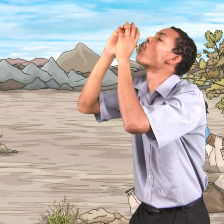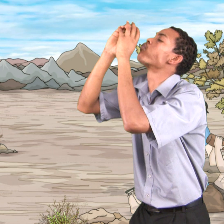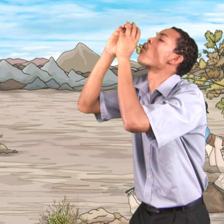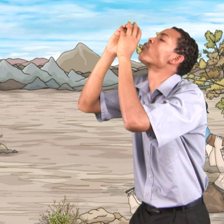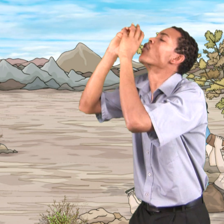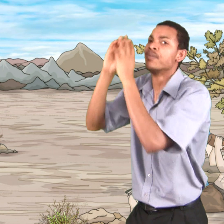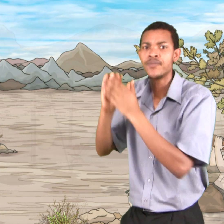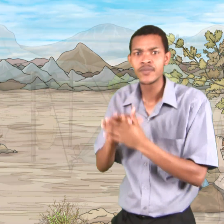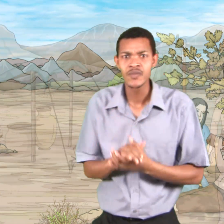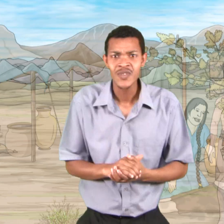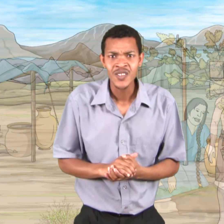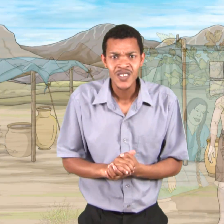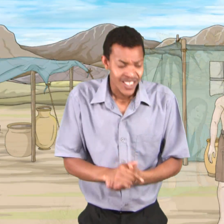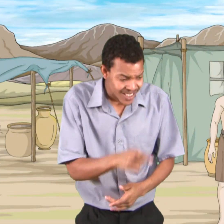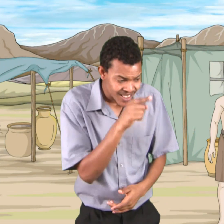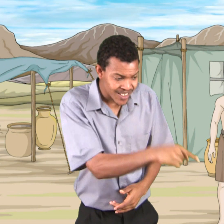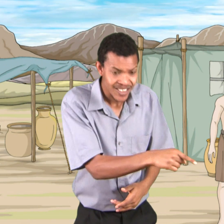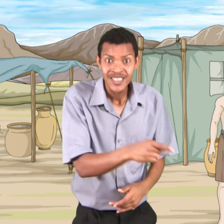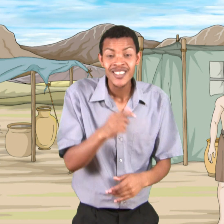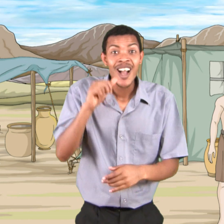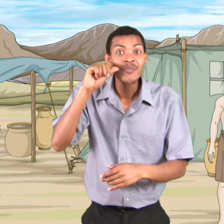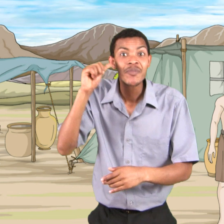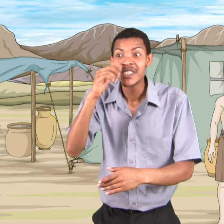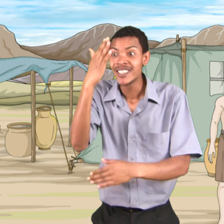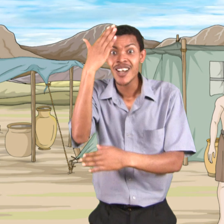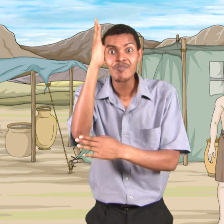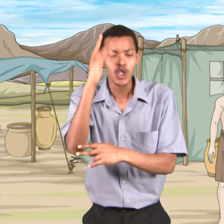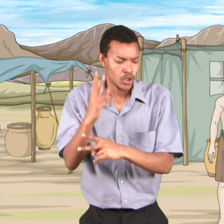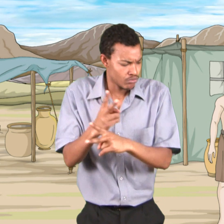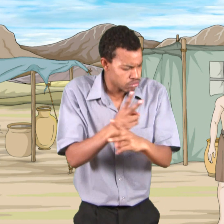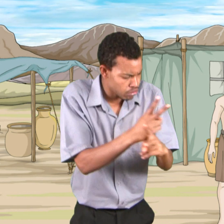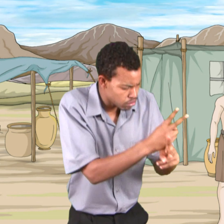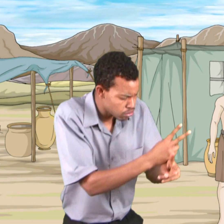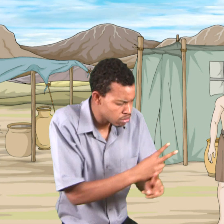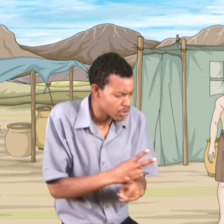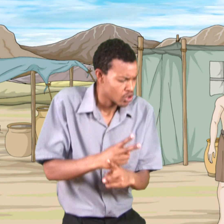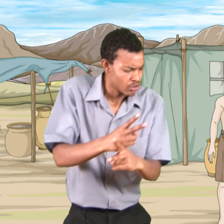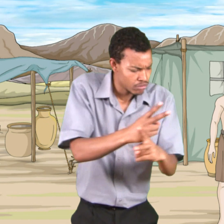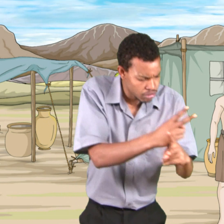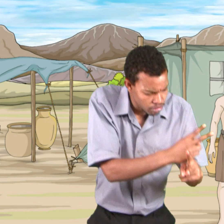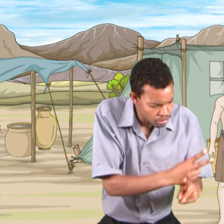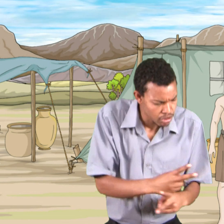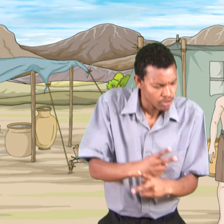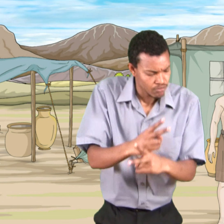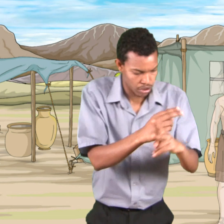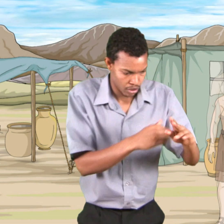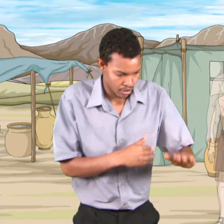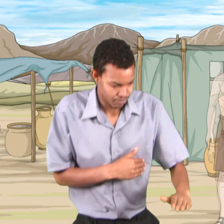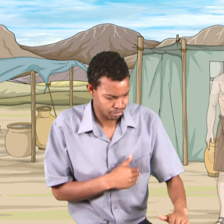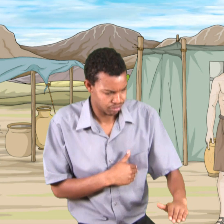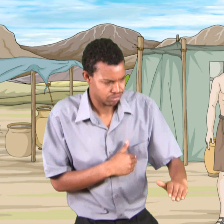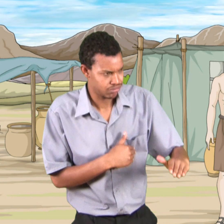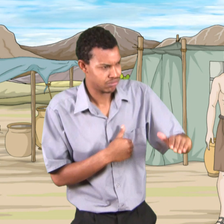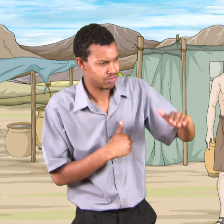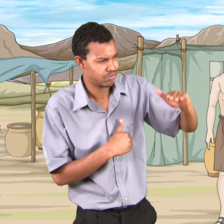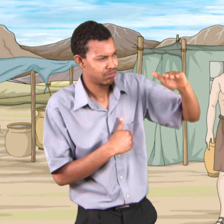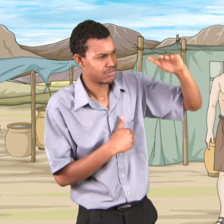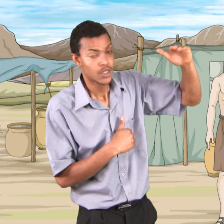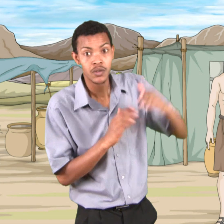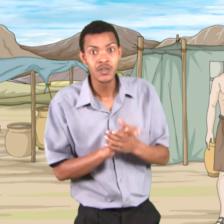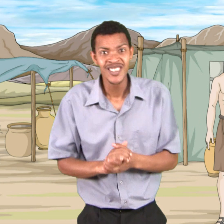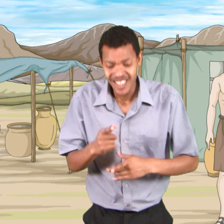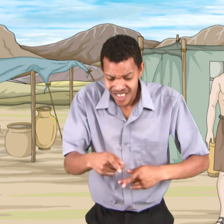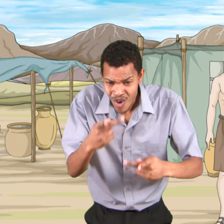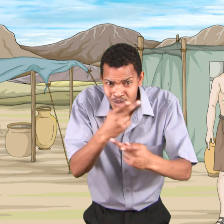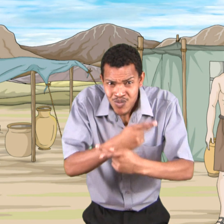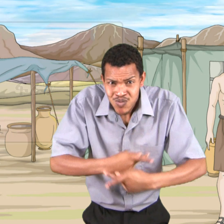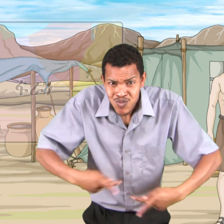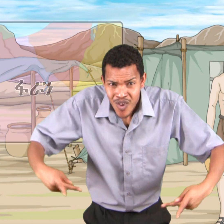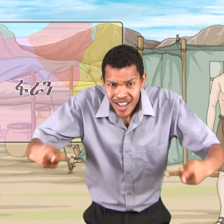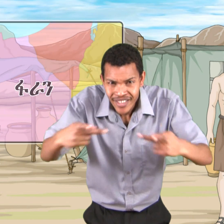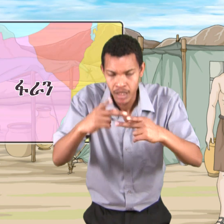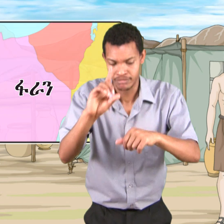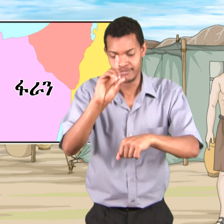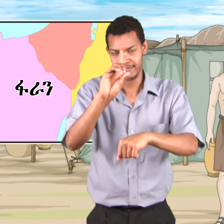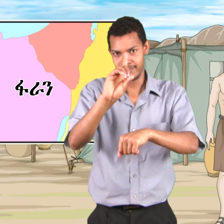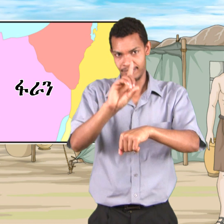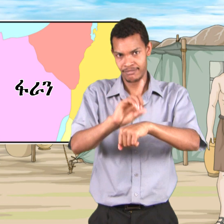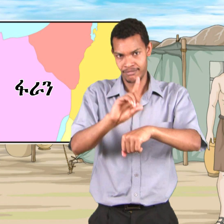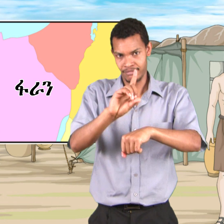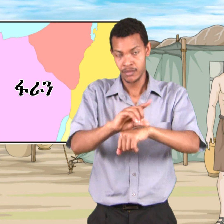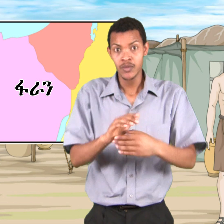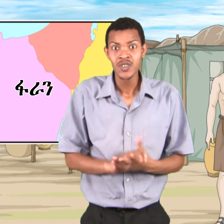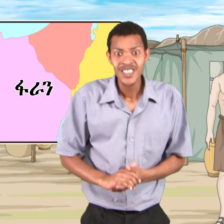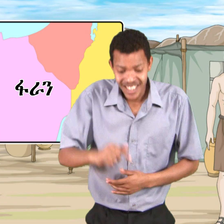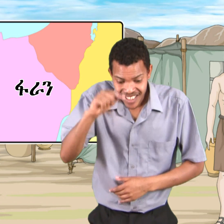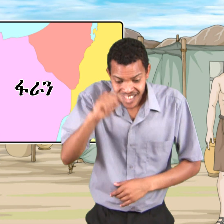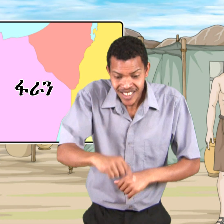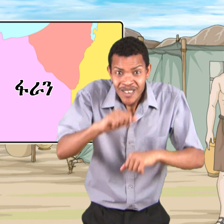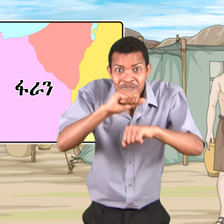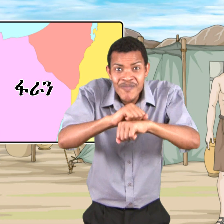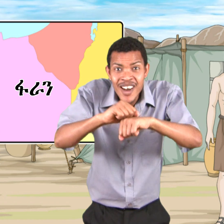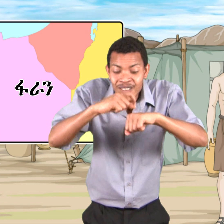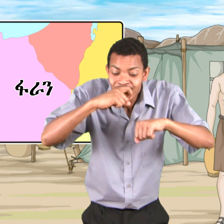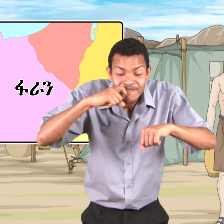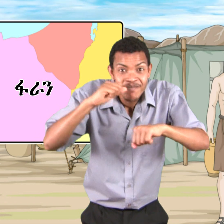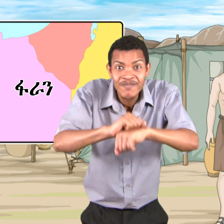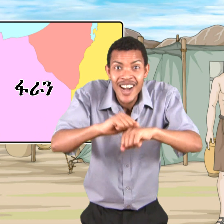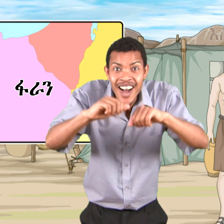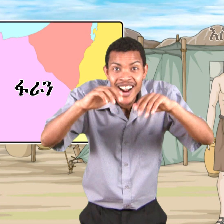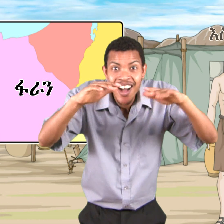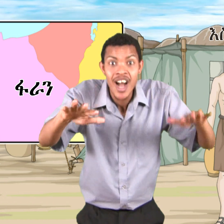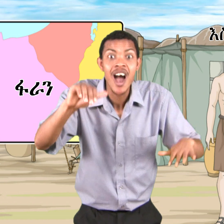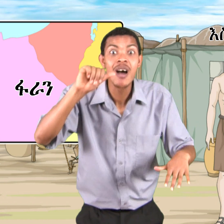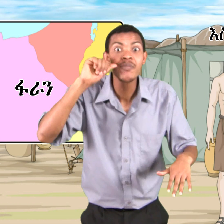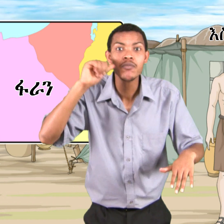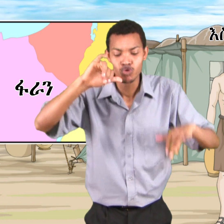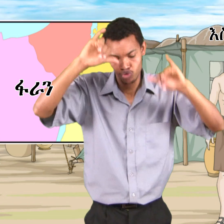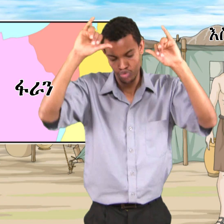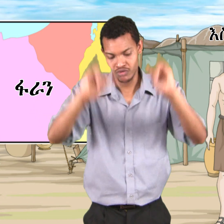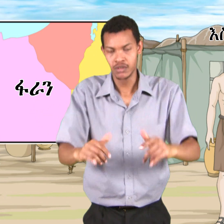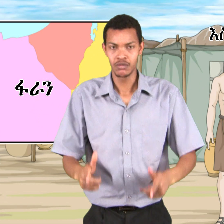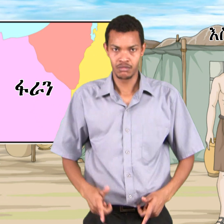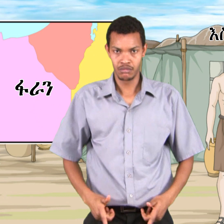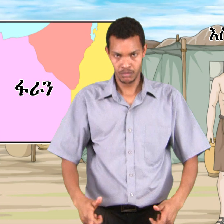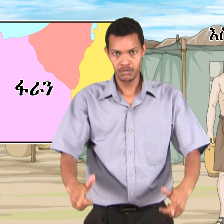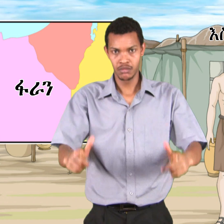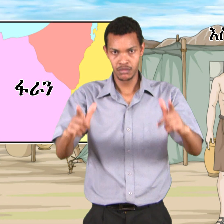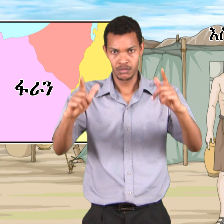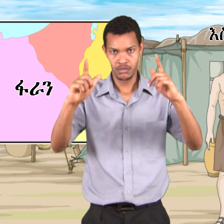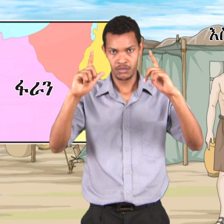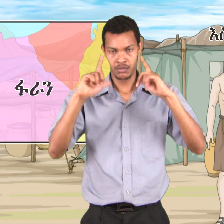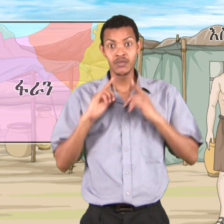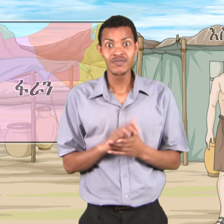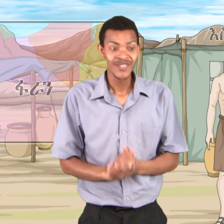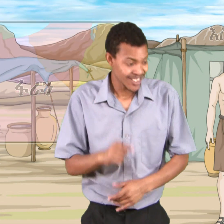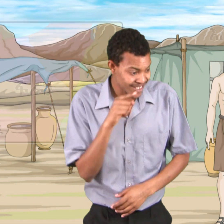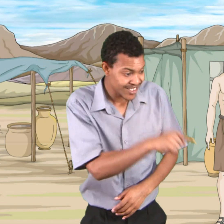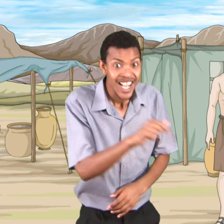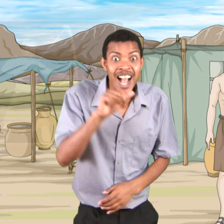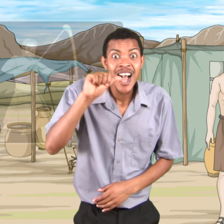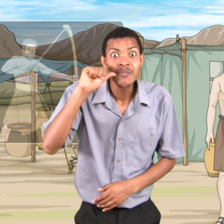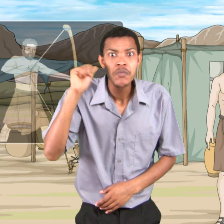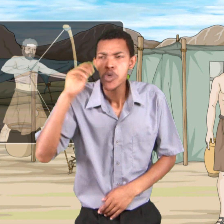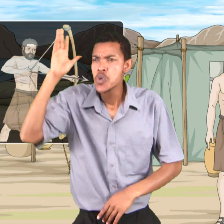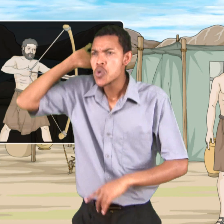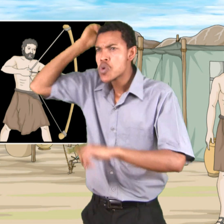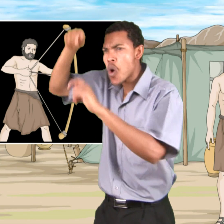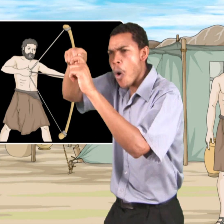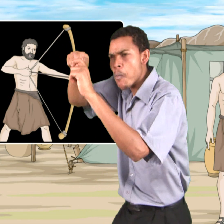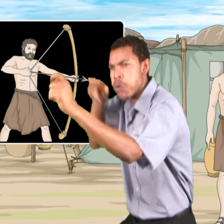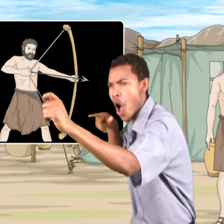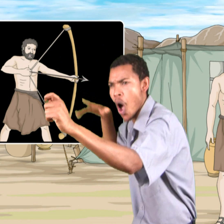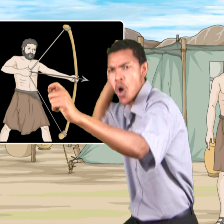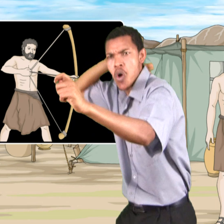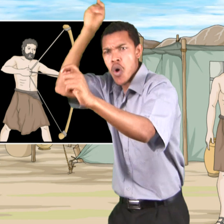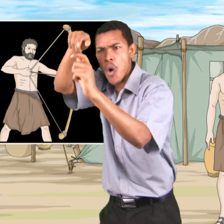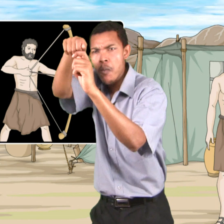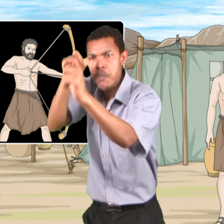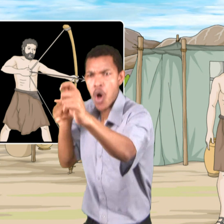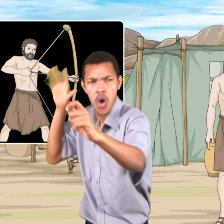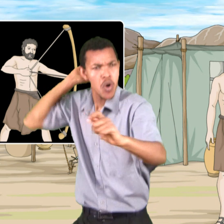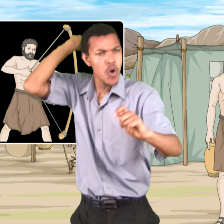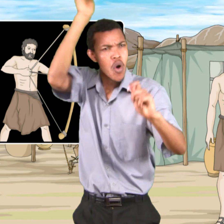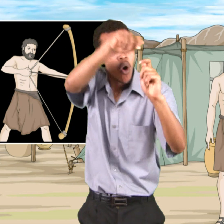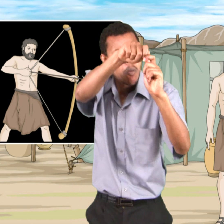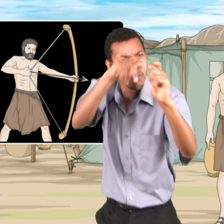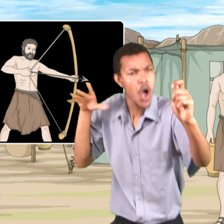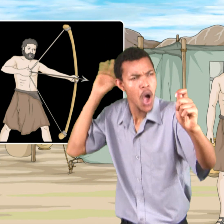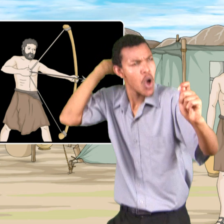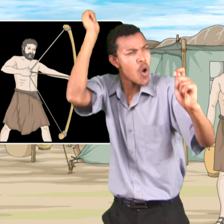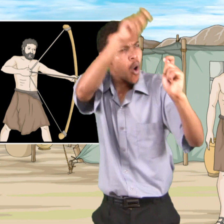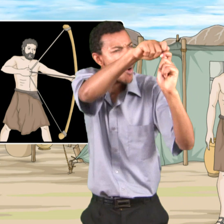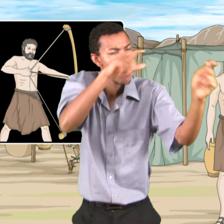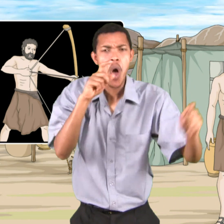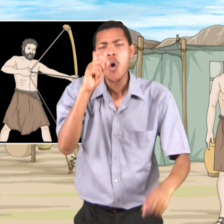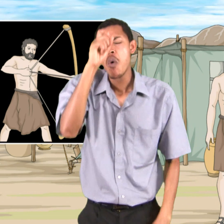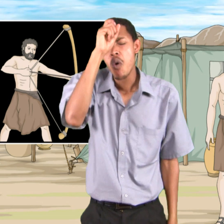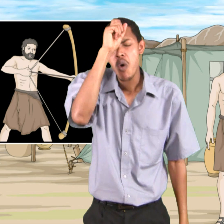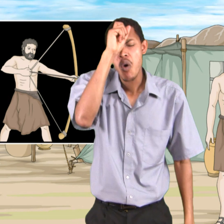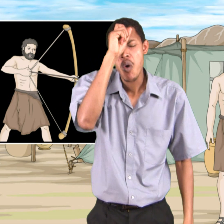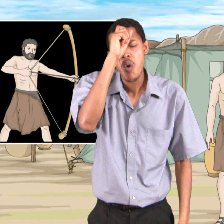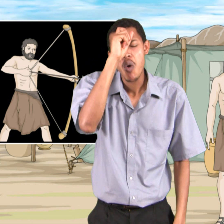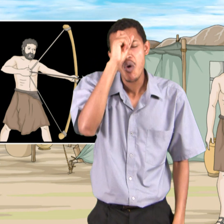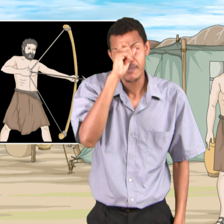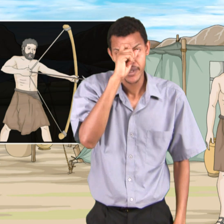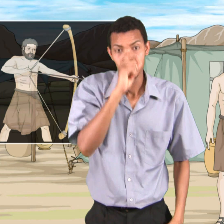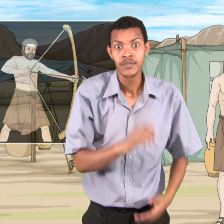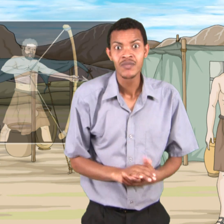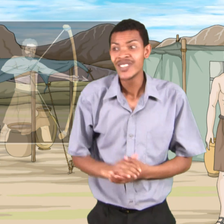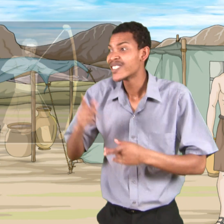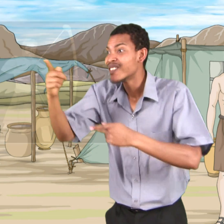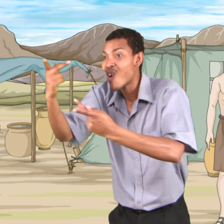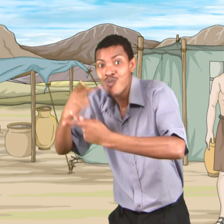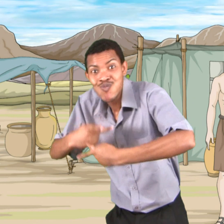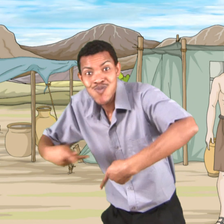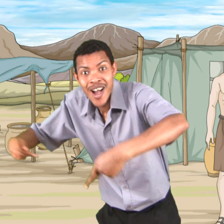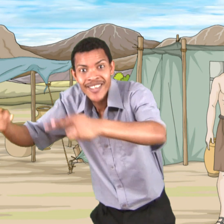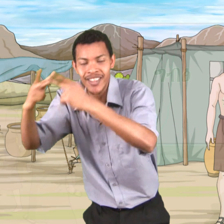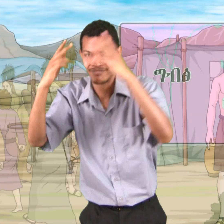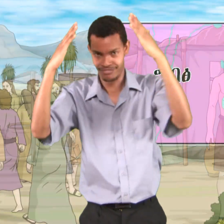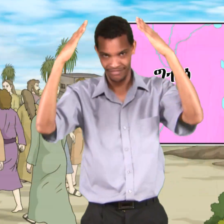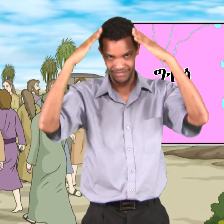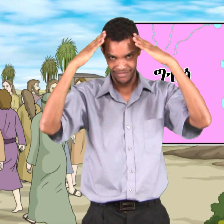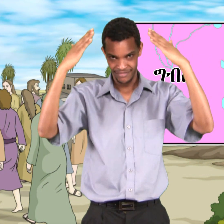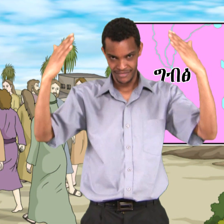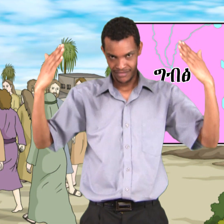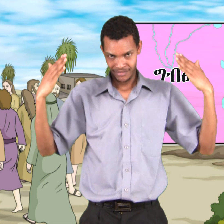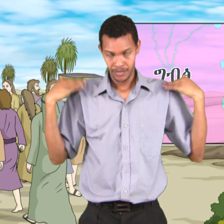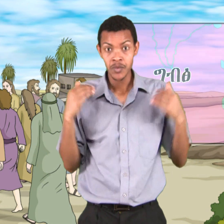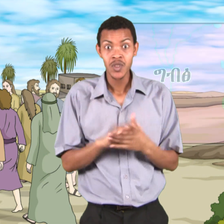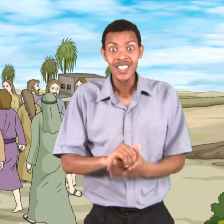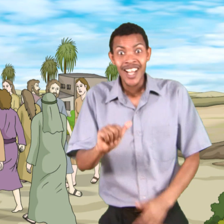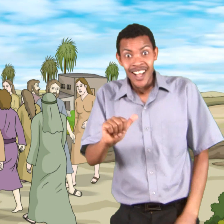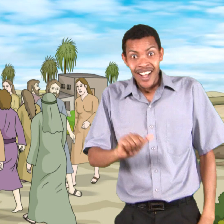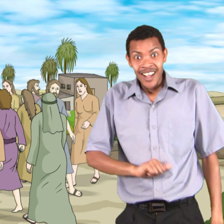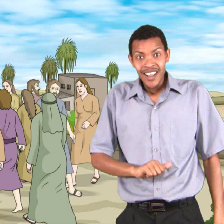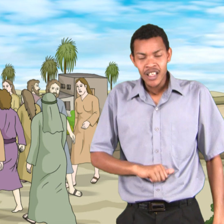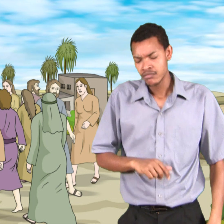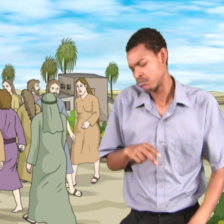And God was with the boy, and he grew up and settled in the wilderness and became a great archer.